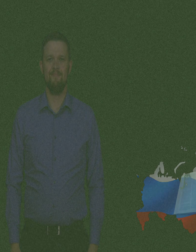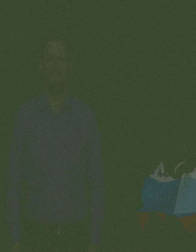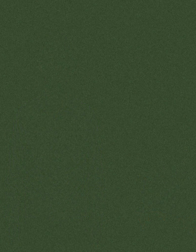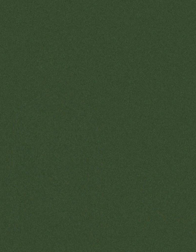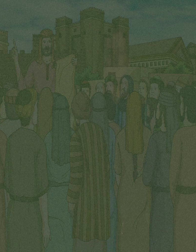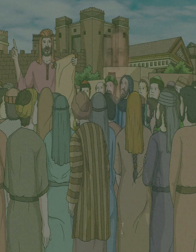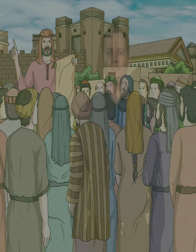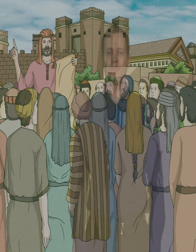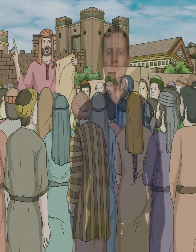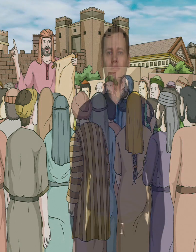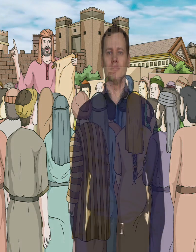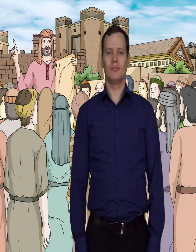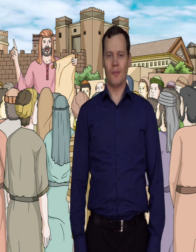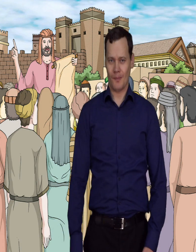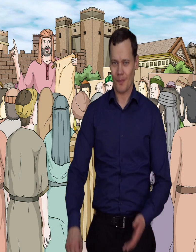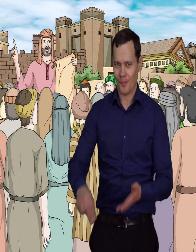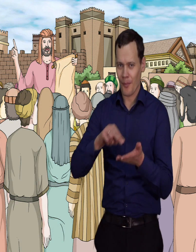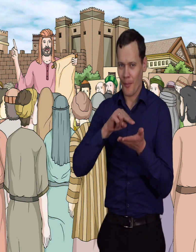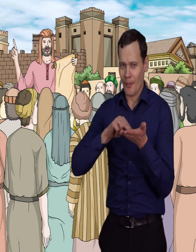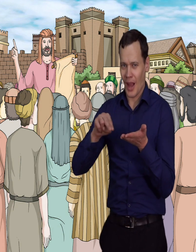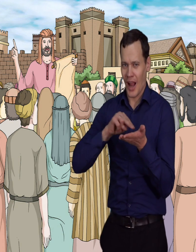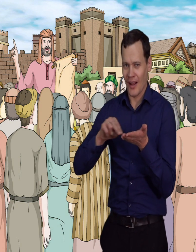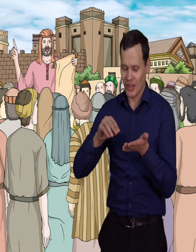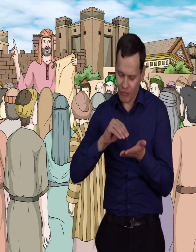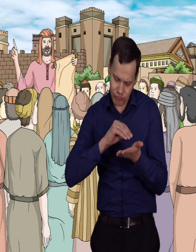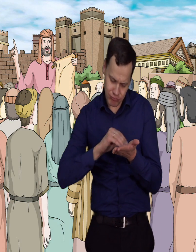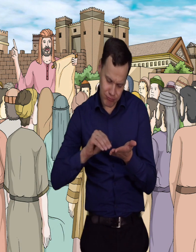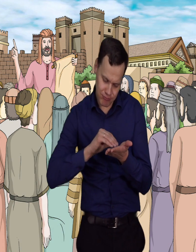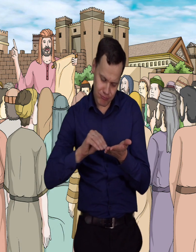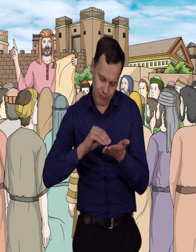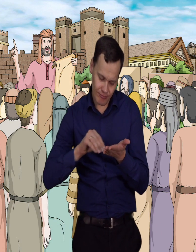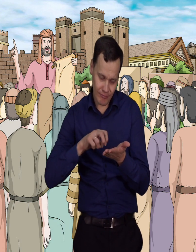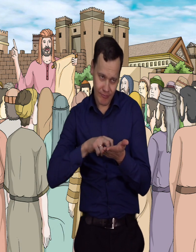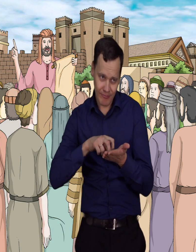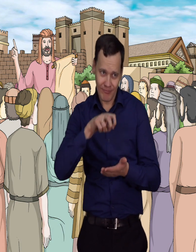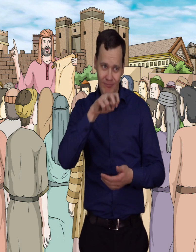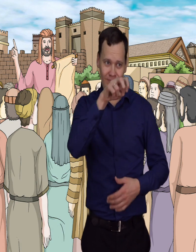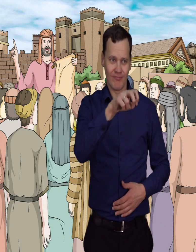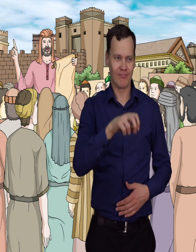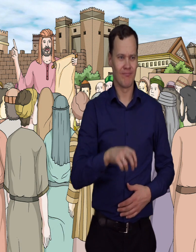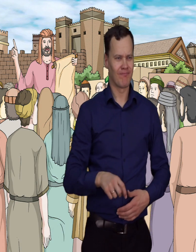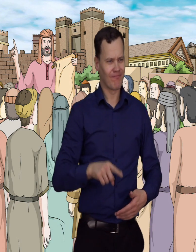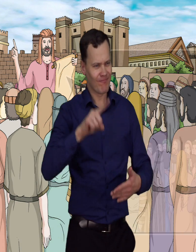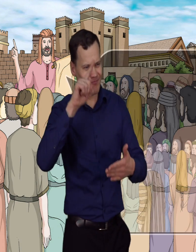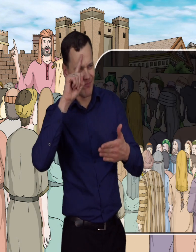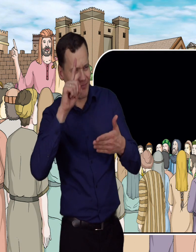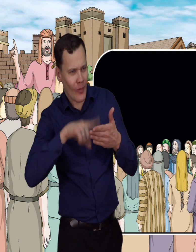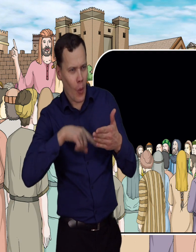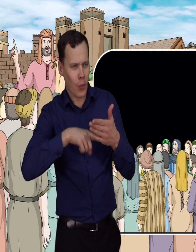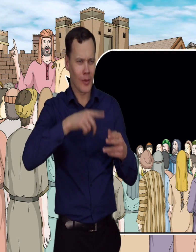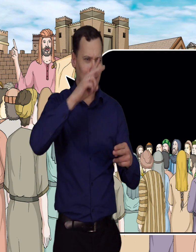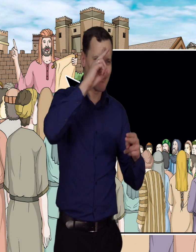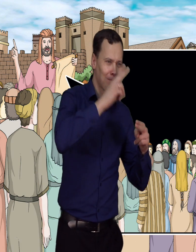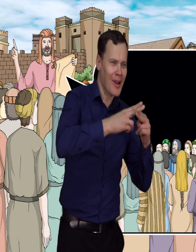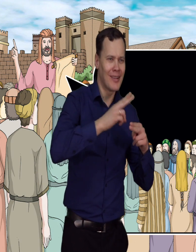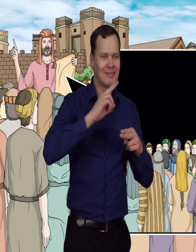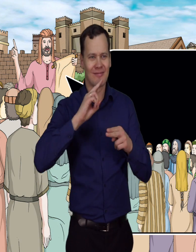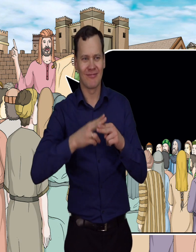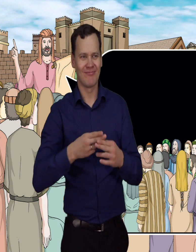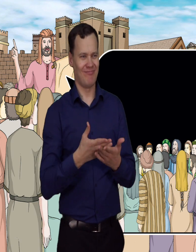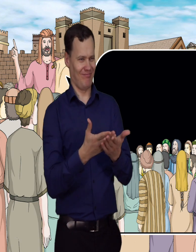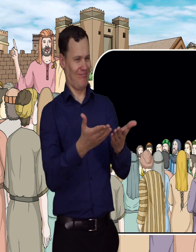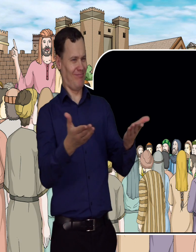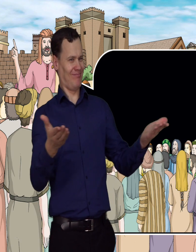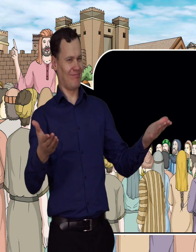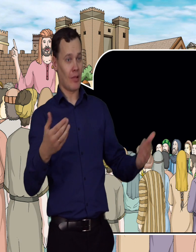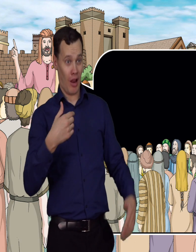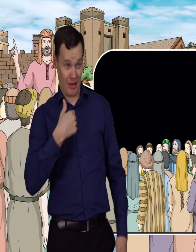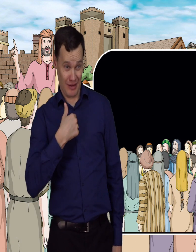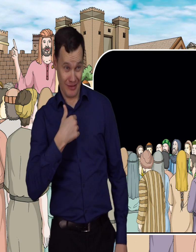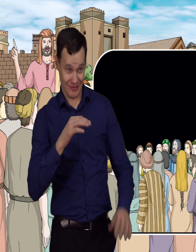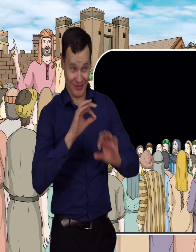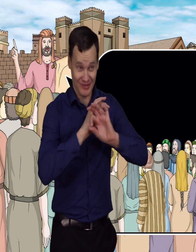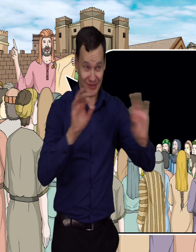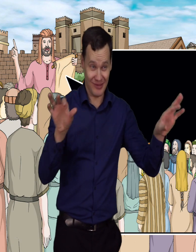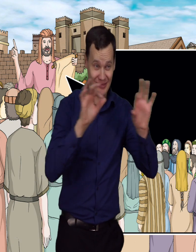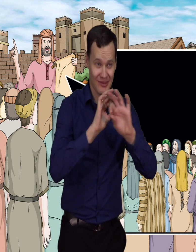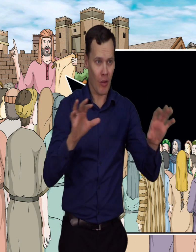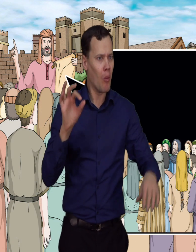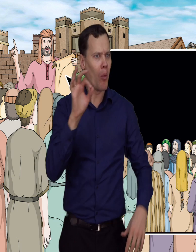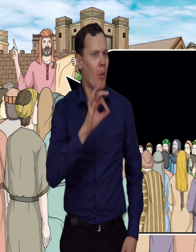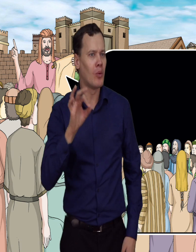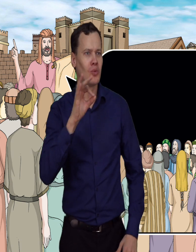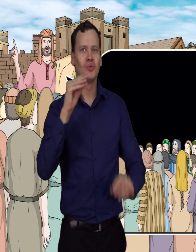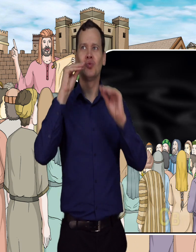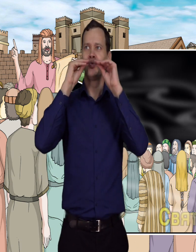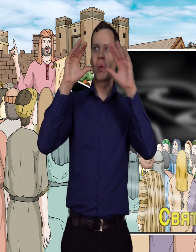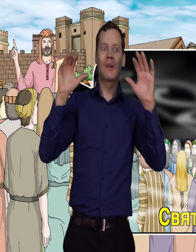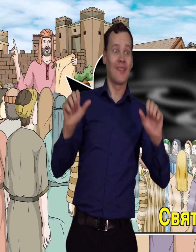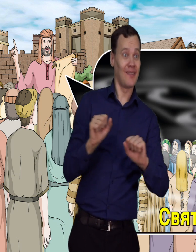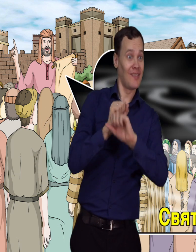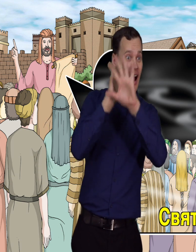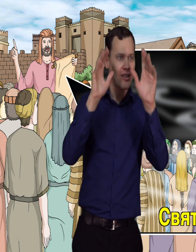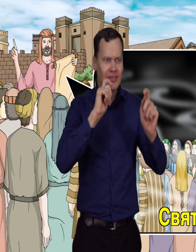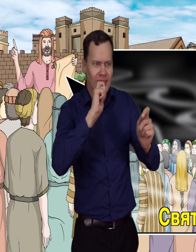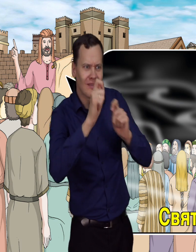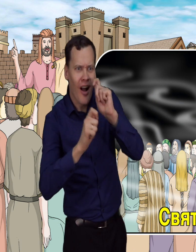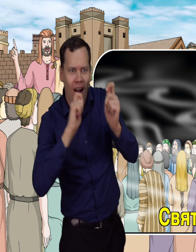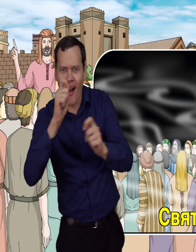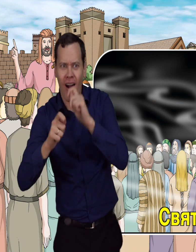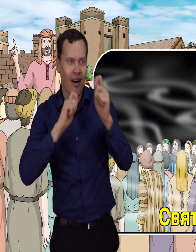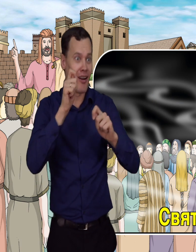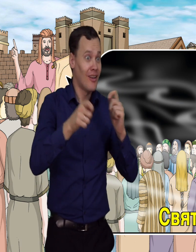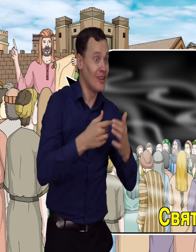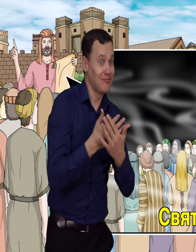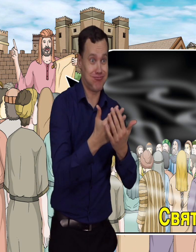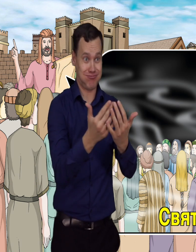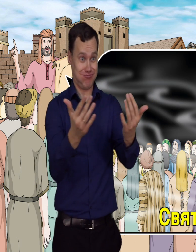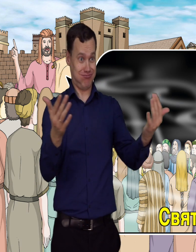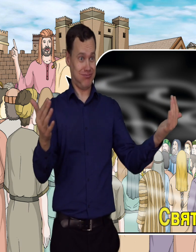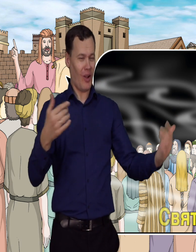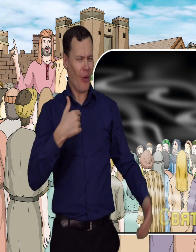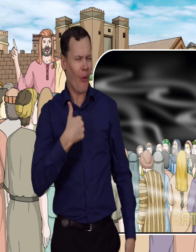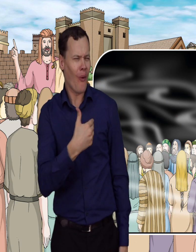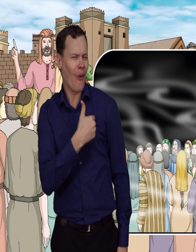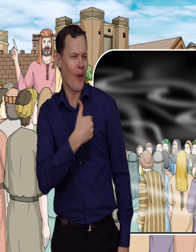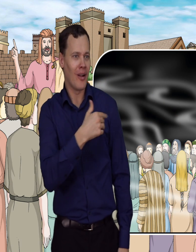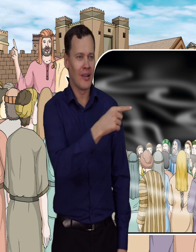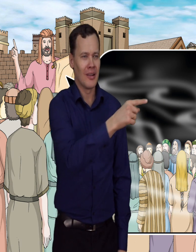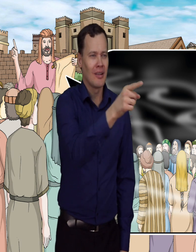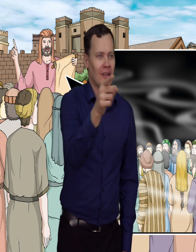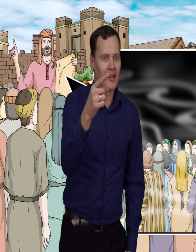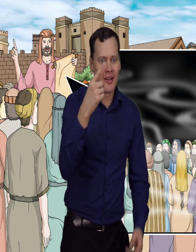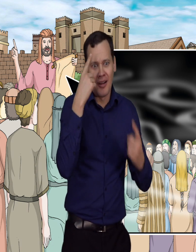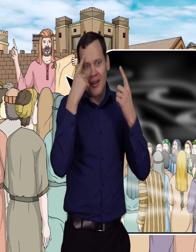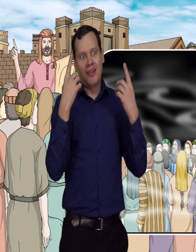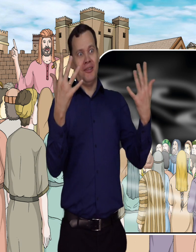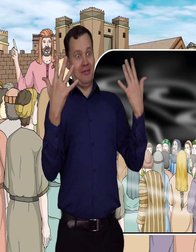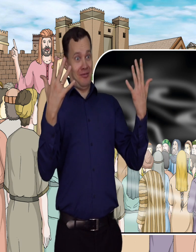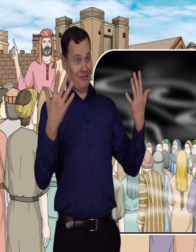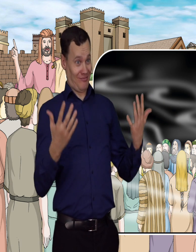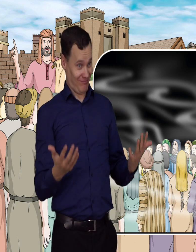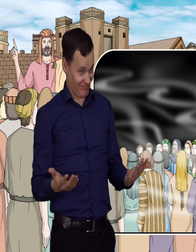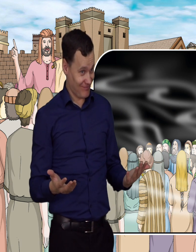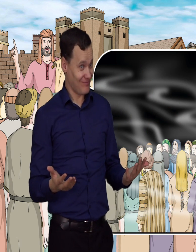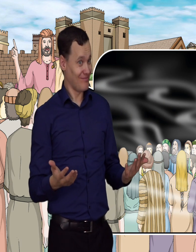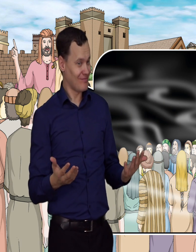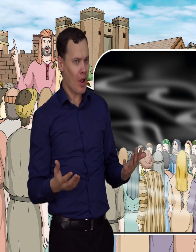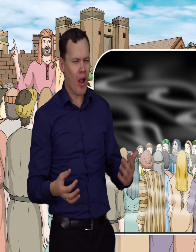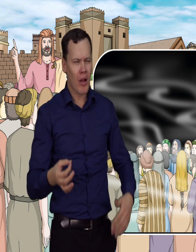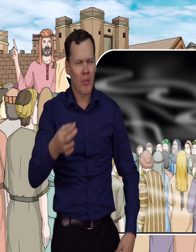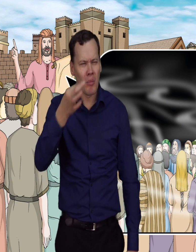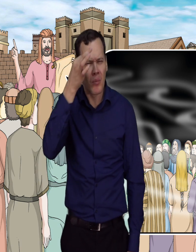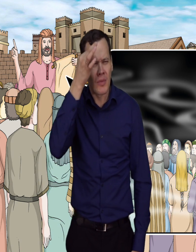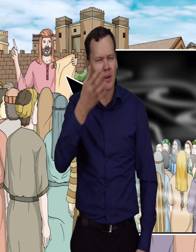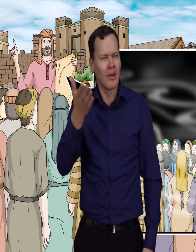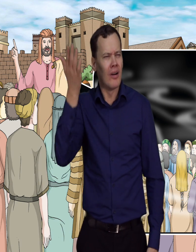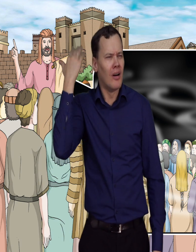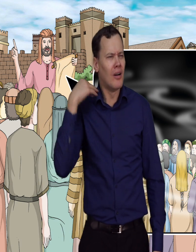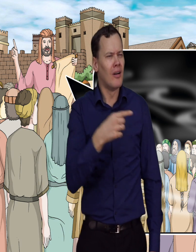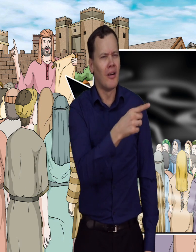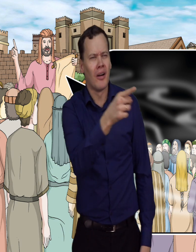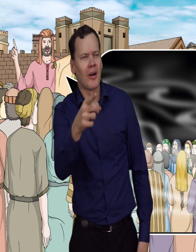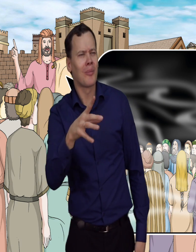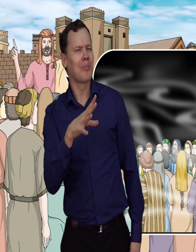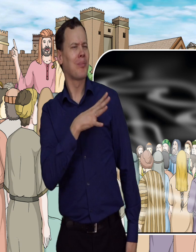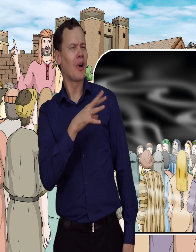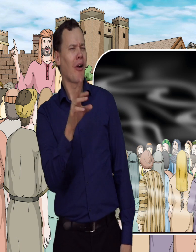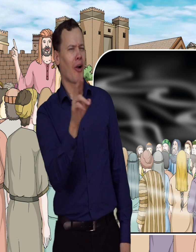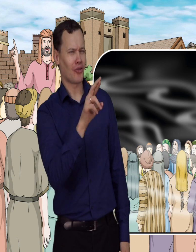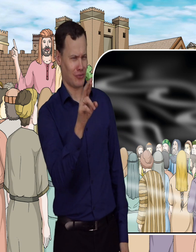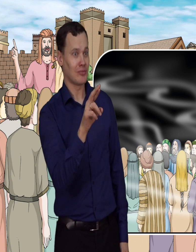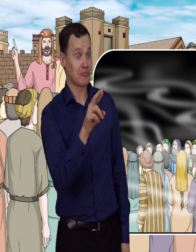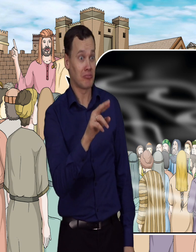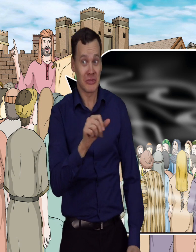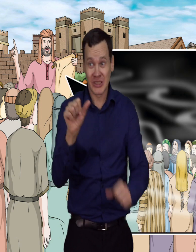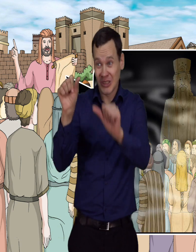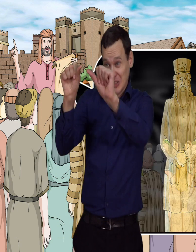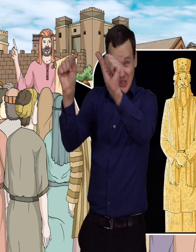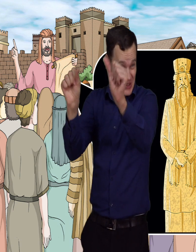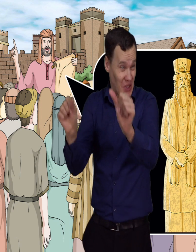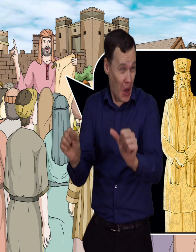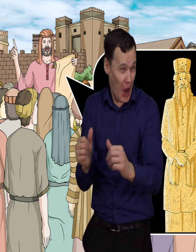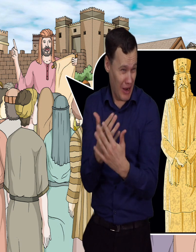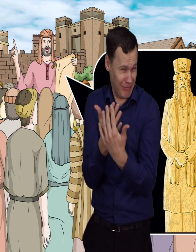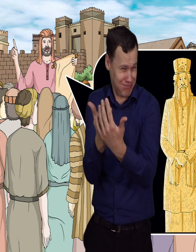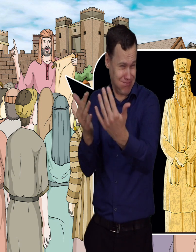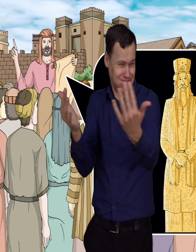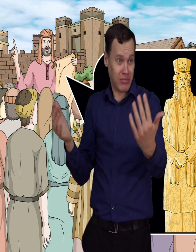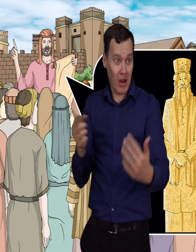Now about spiritual gifts, brothers, I do not want you to be uninformed.